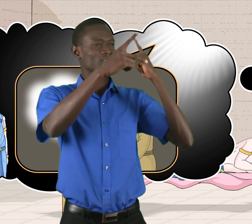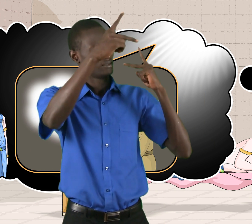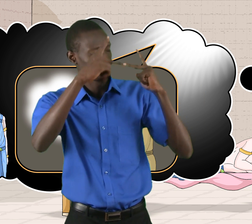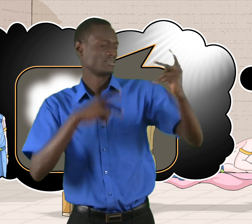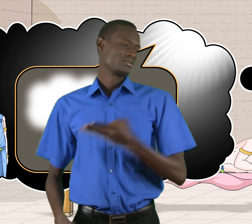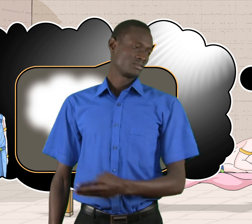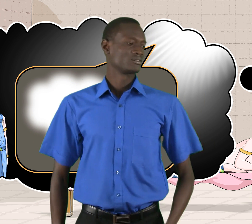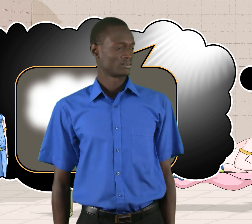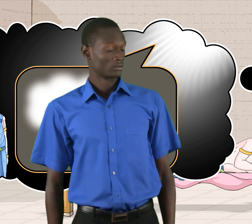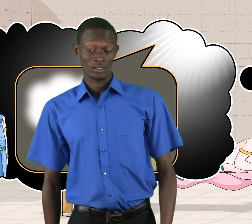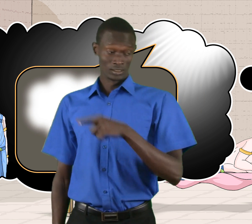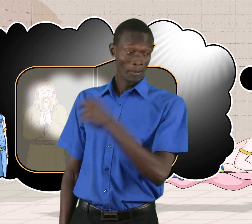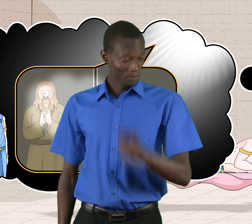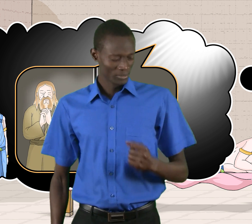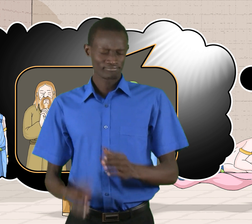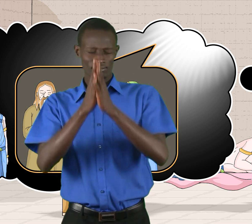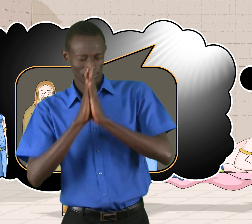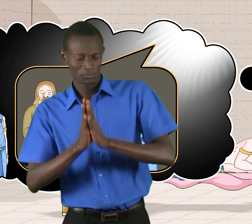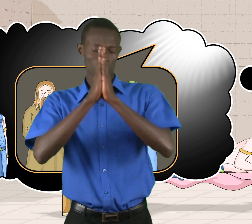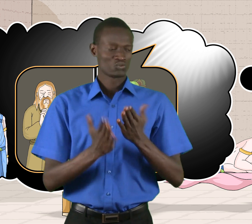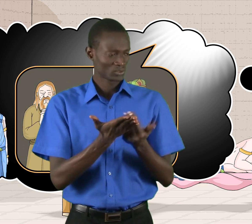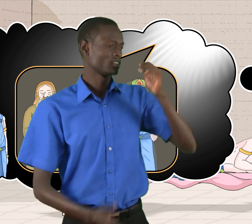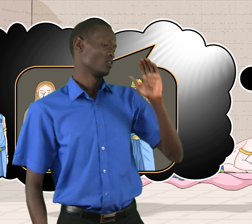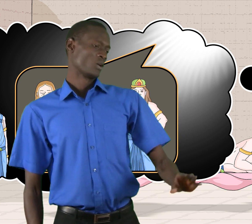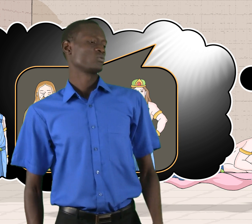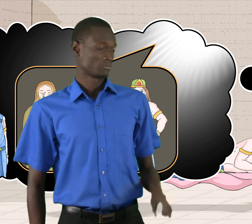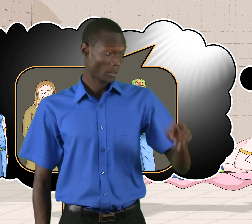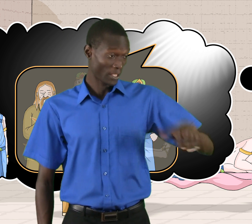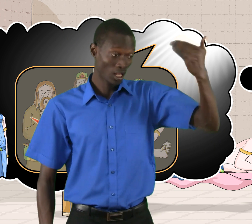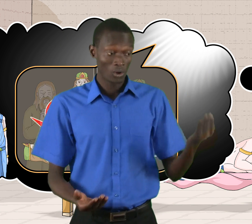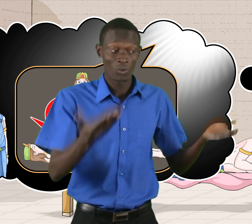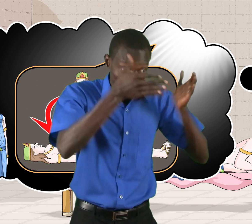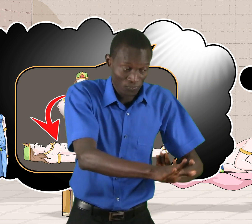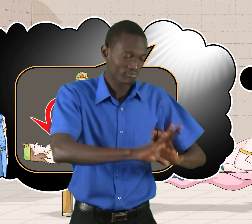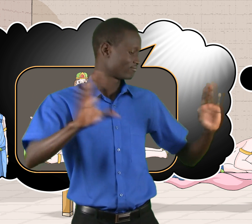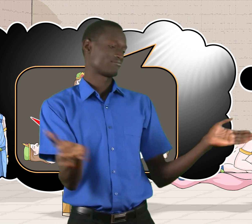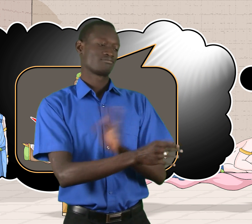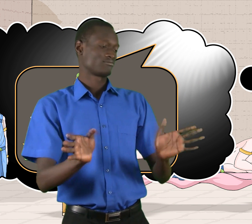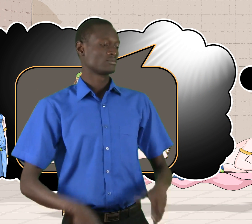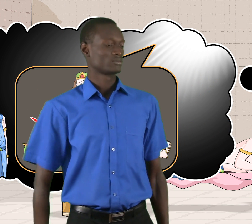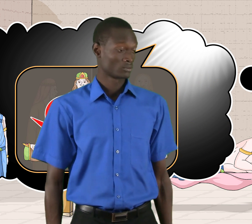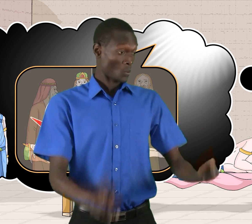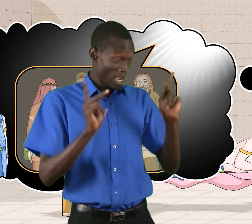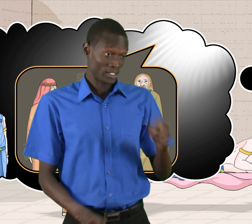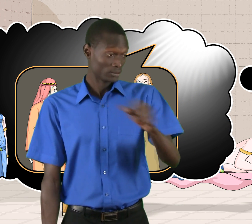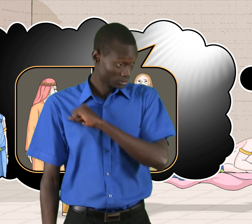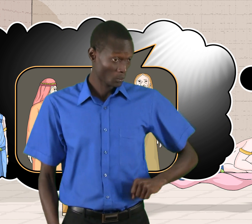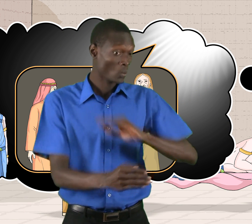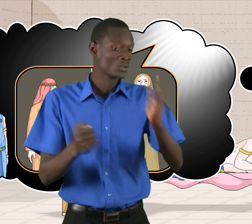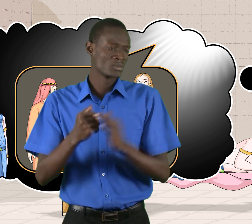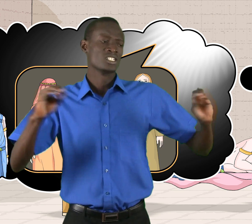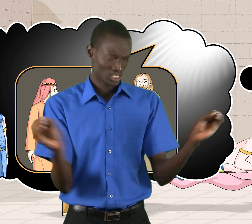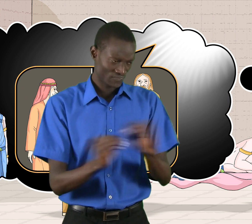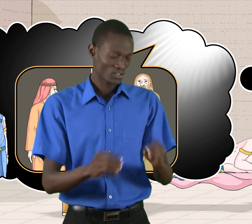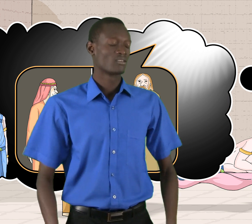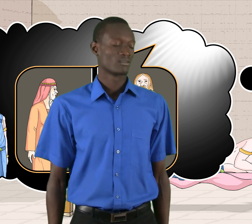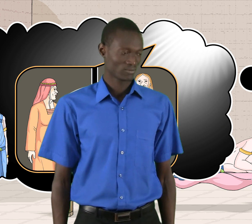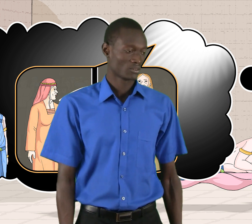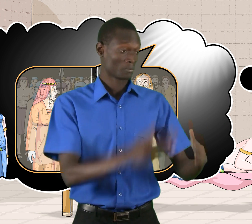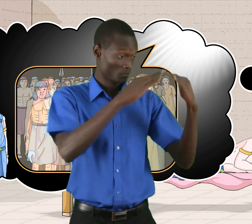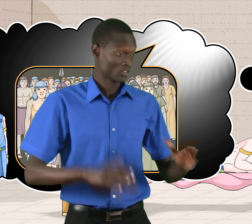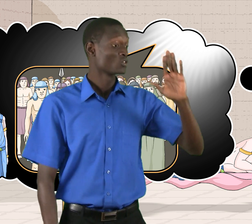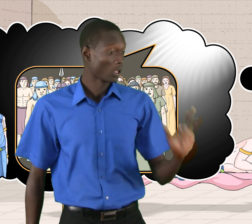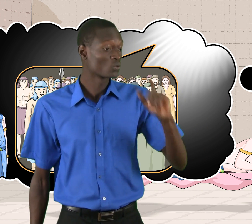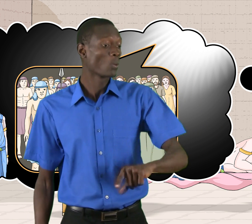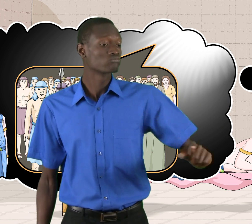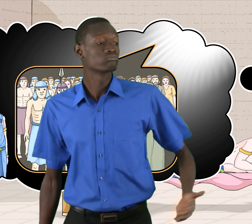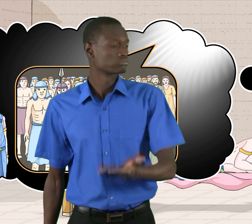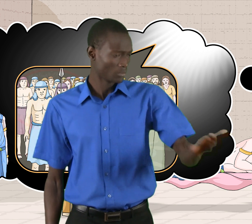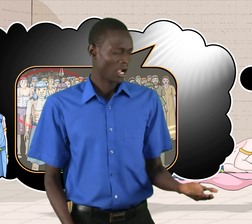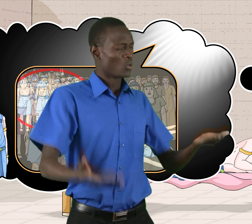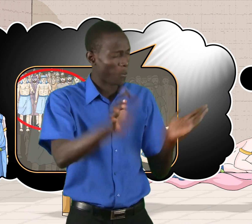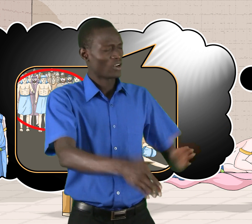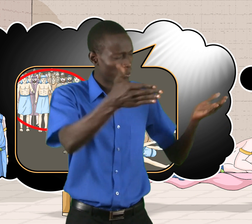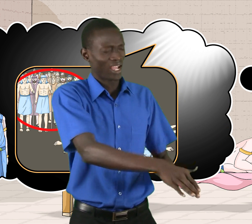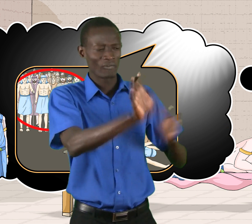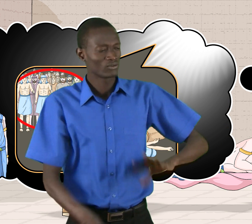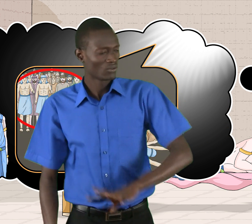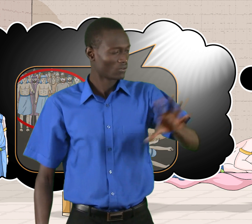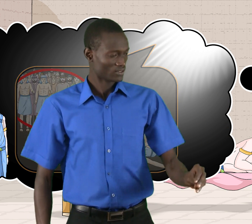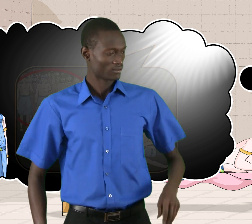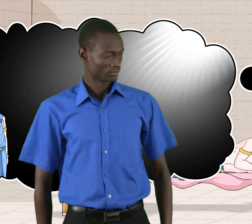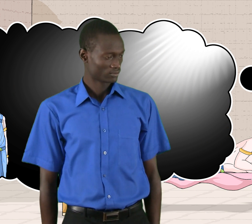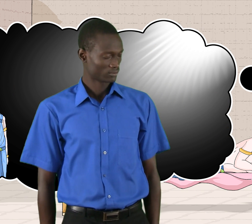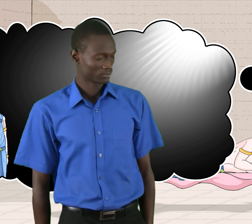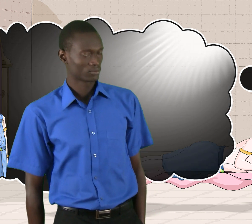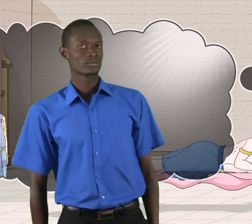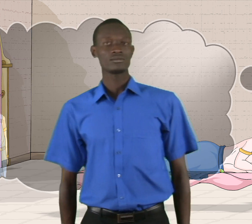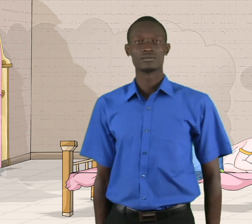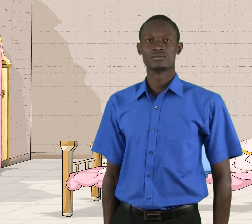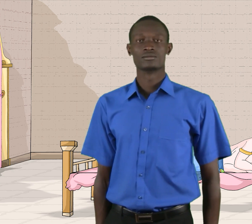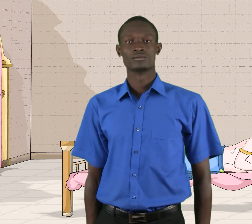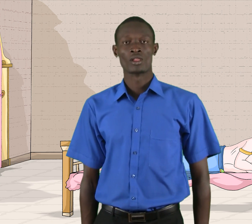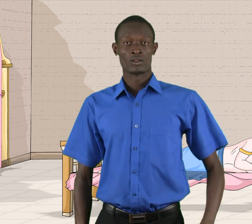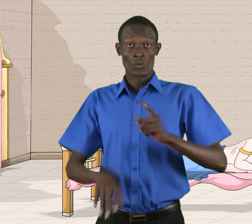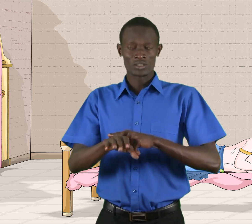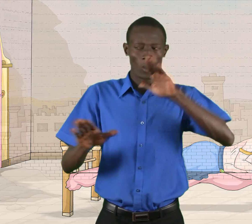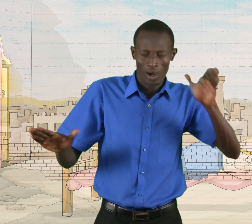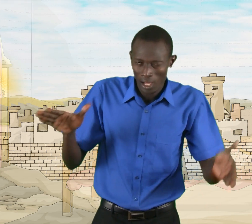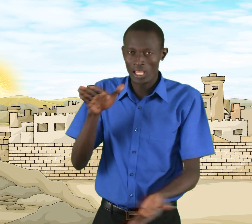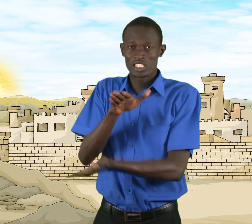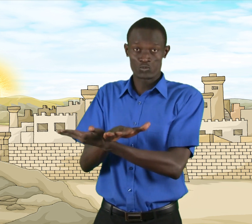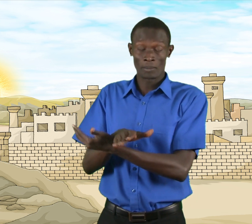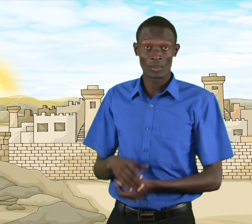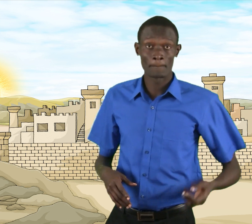he will pray for you and you will live. But if you do not restore her, be aware that you will surely die—you and all who belong to you.”